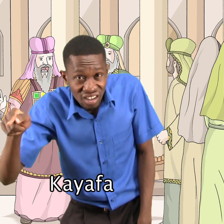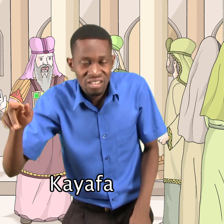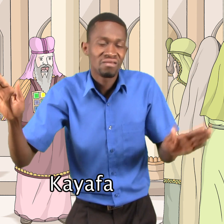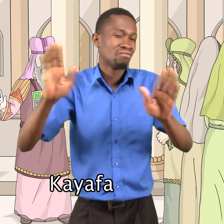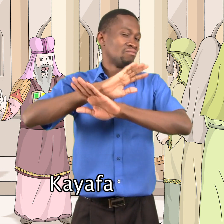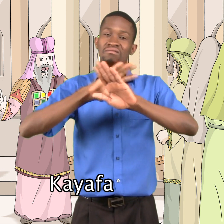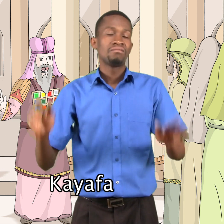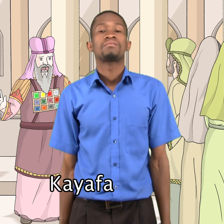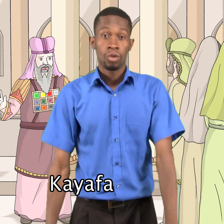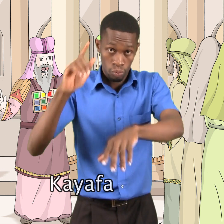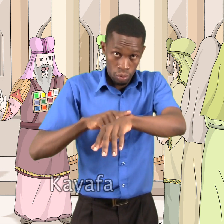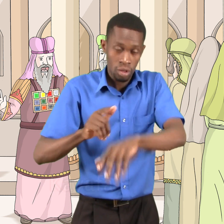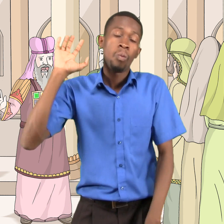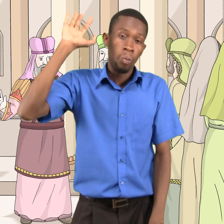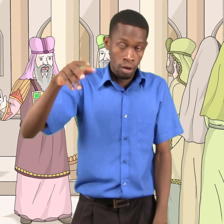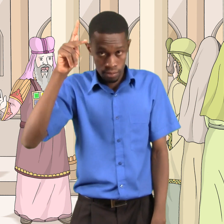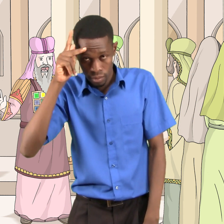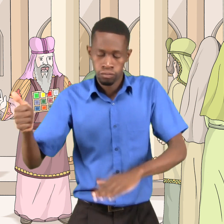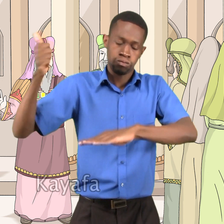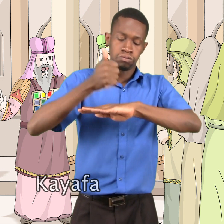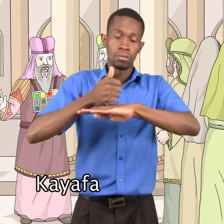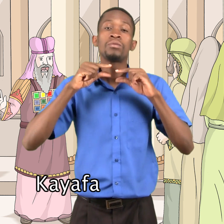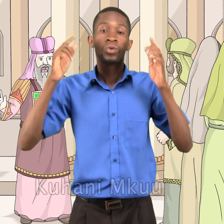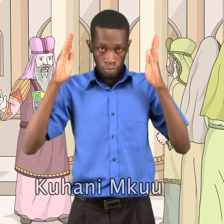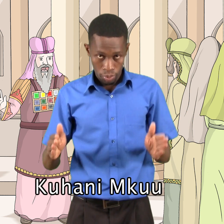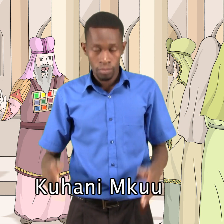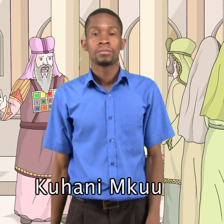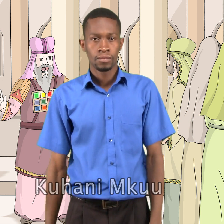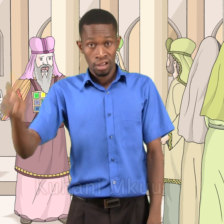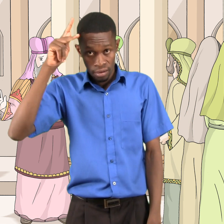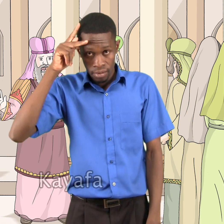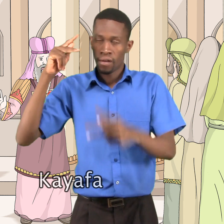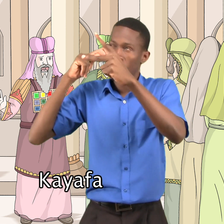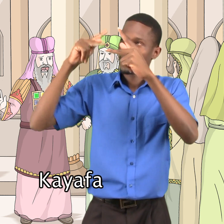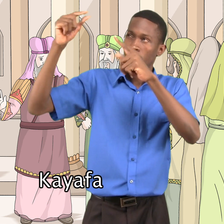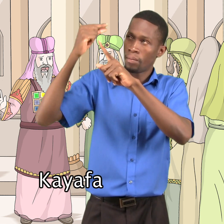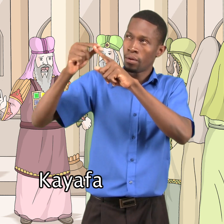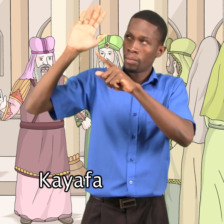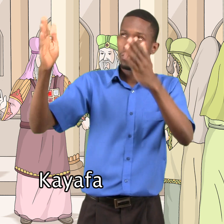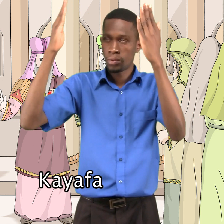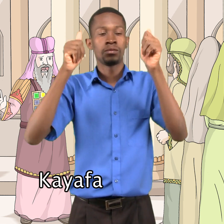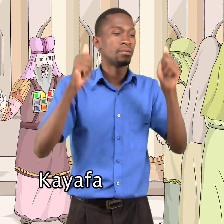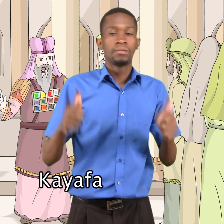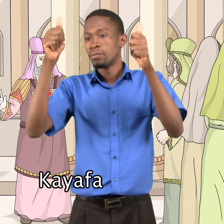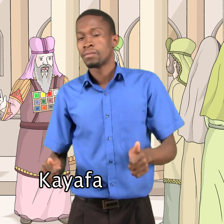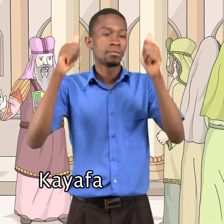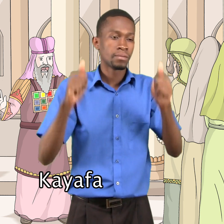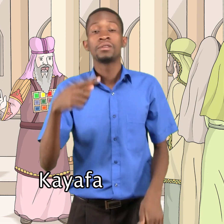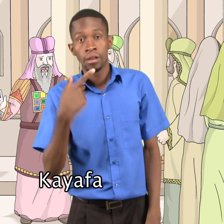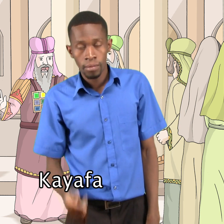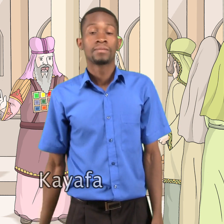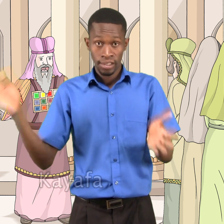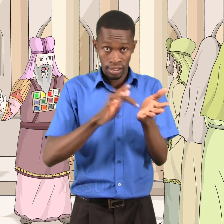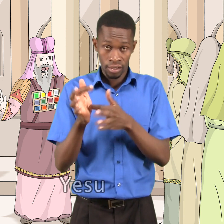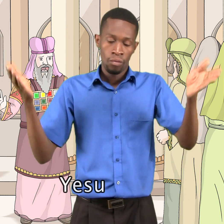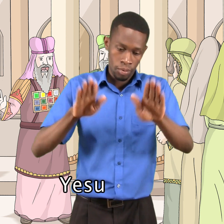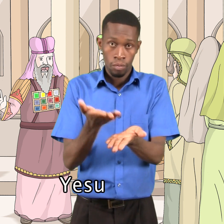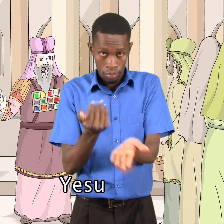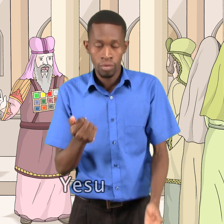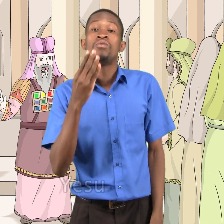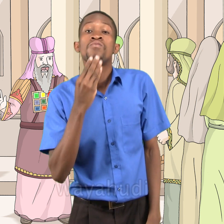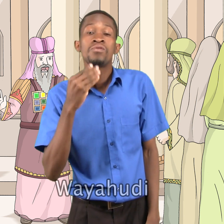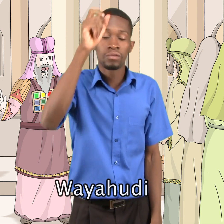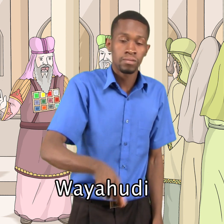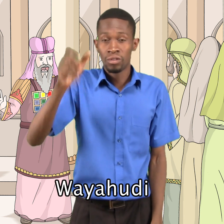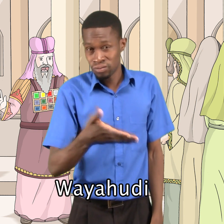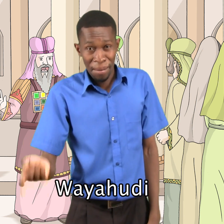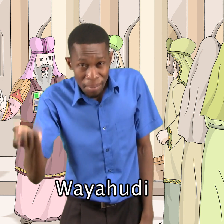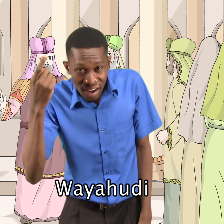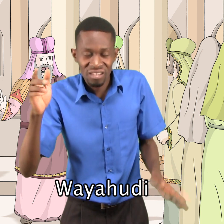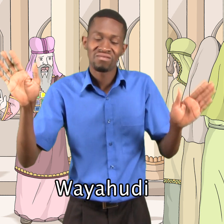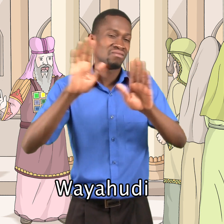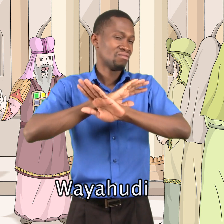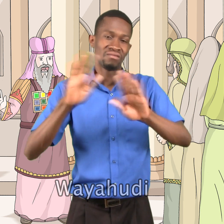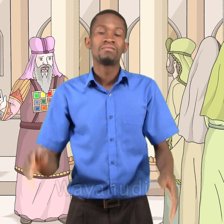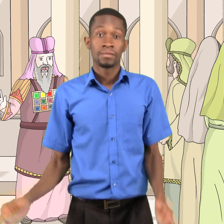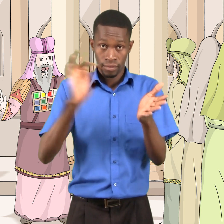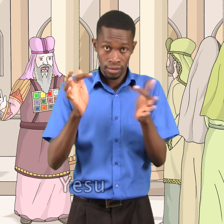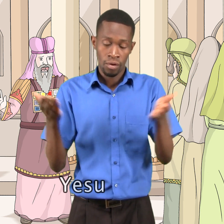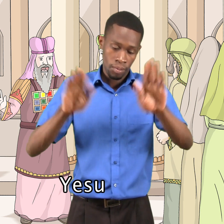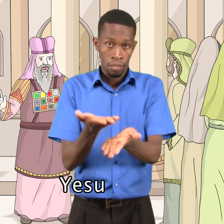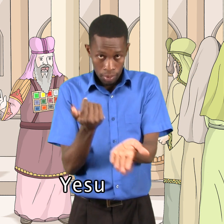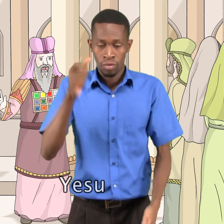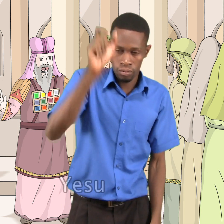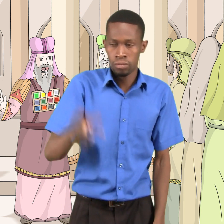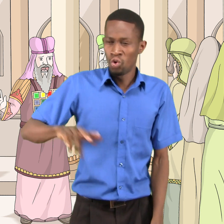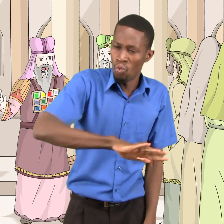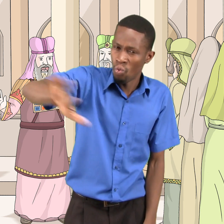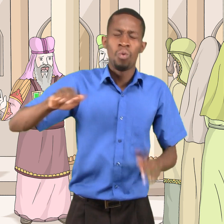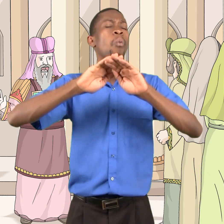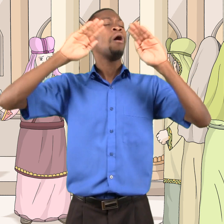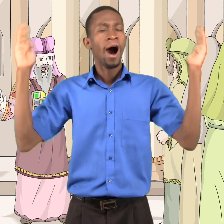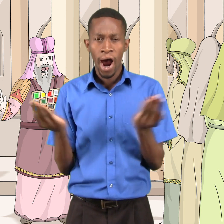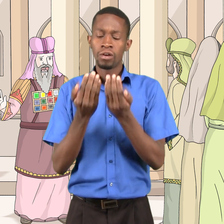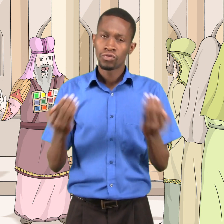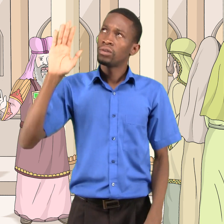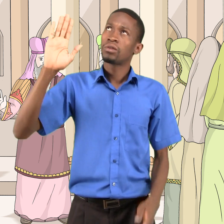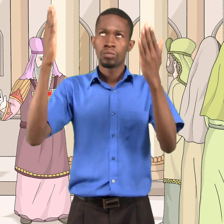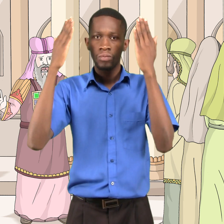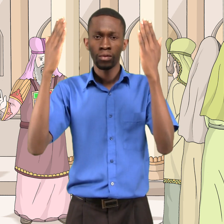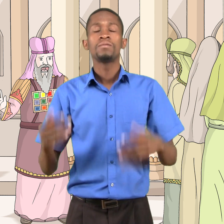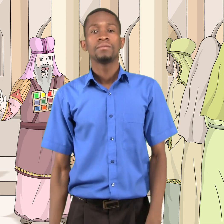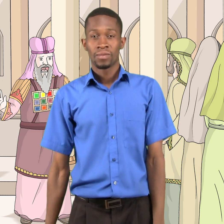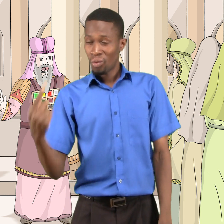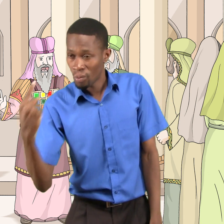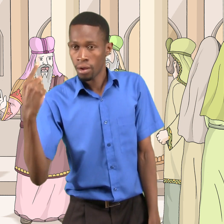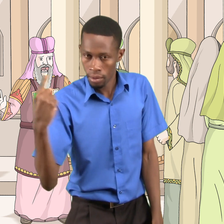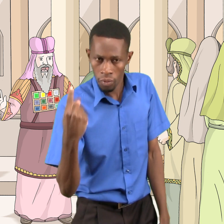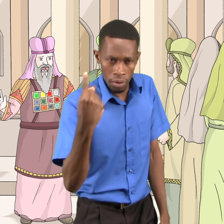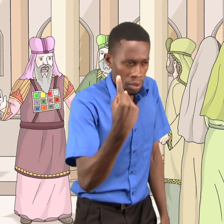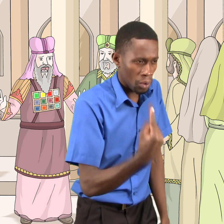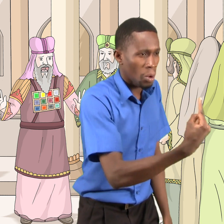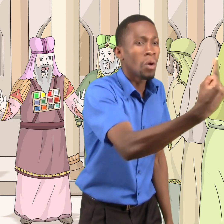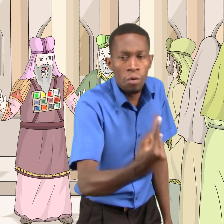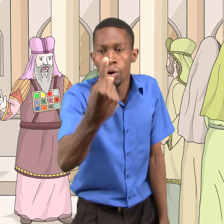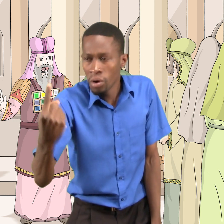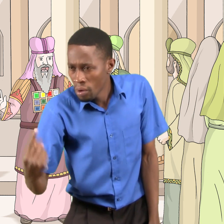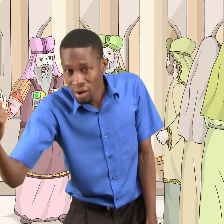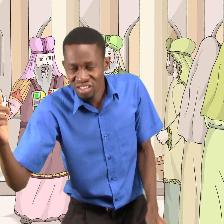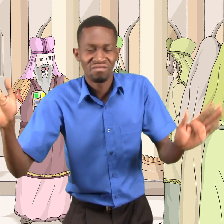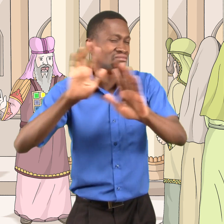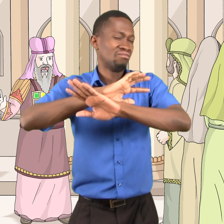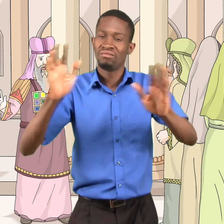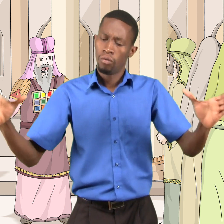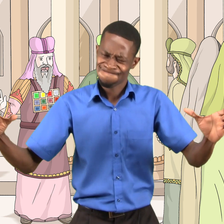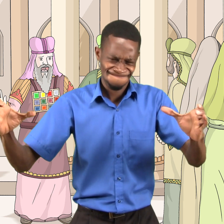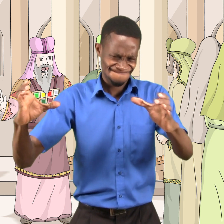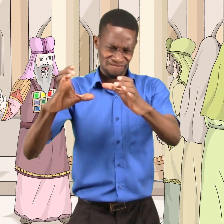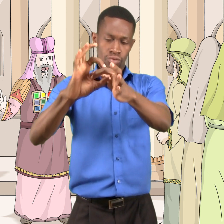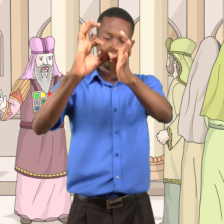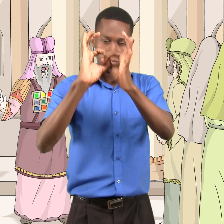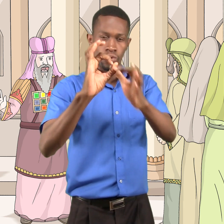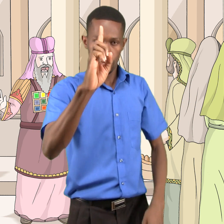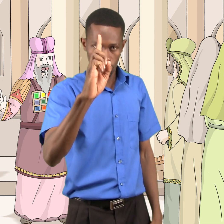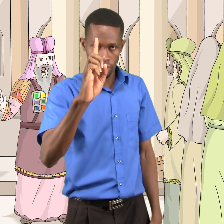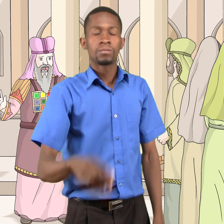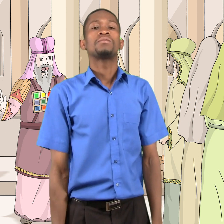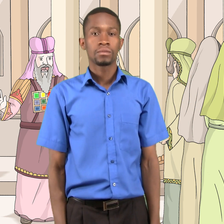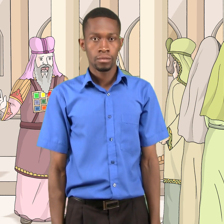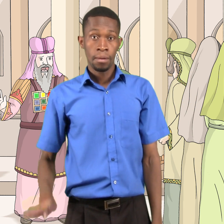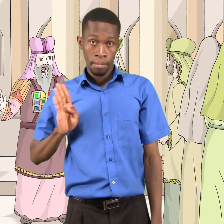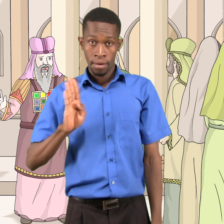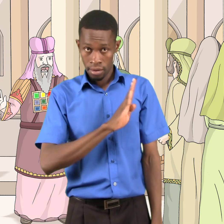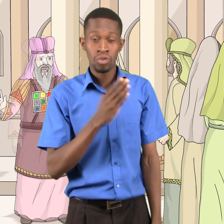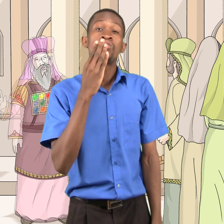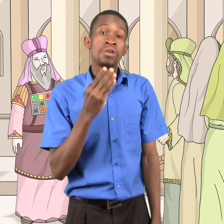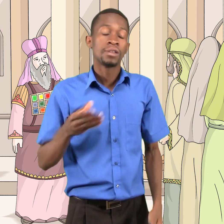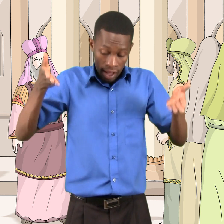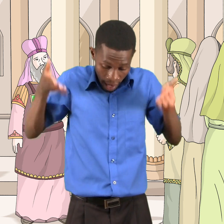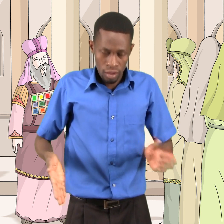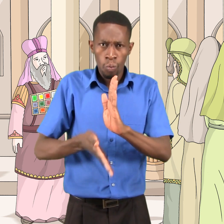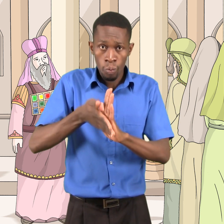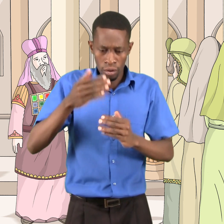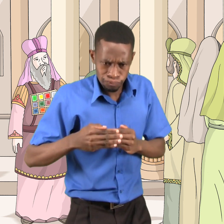Instead, as high priest that year, he was prophesying that Jesus would die for the nation, and not only for the nation, but also for the scattered children of God, to gather them together into one.